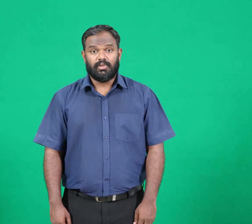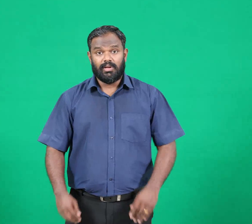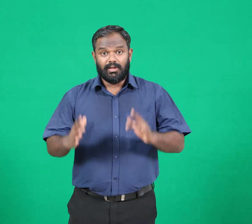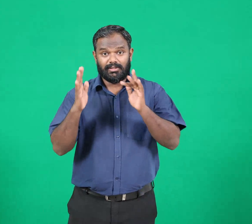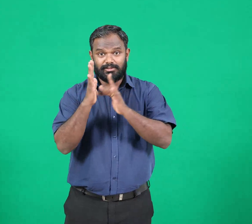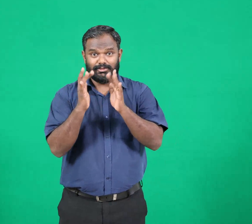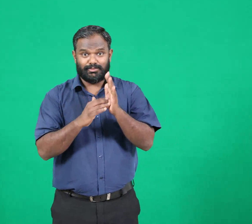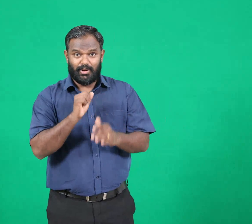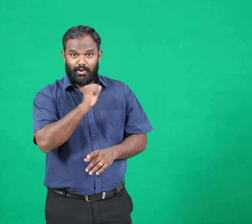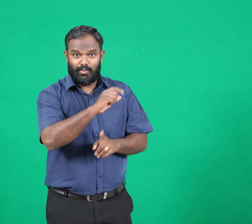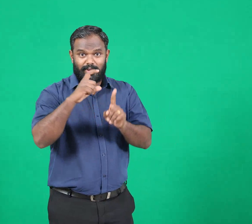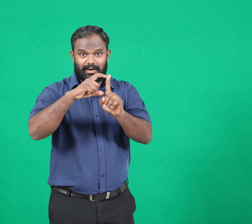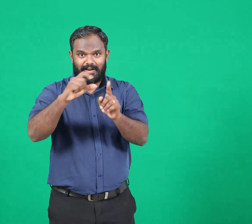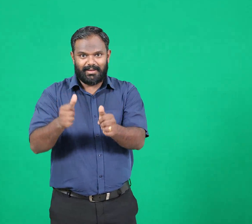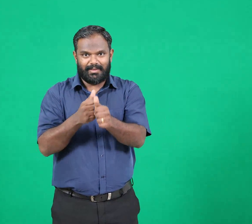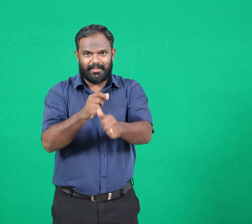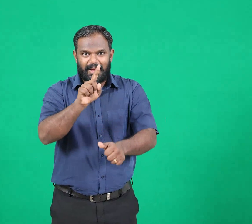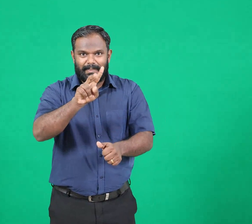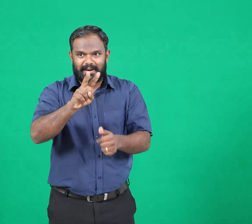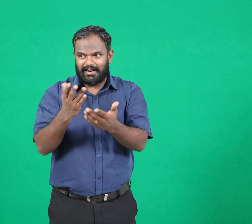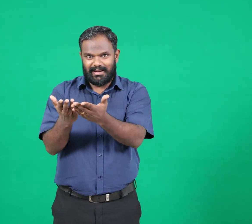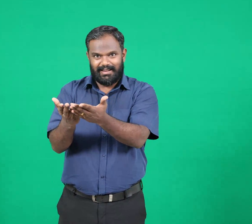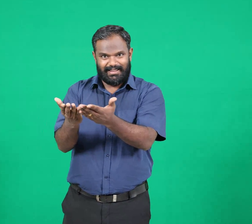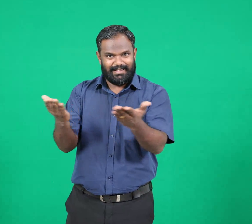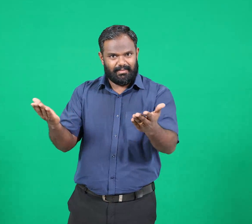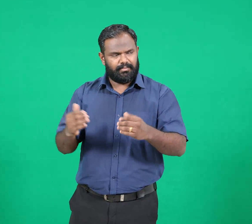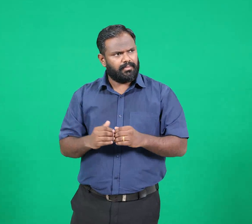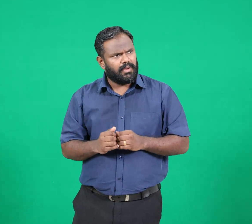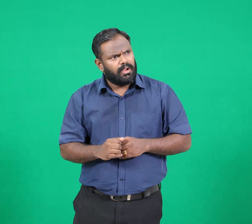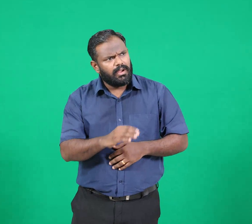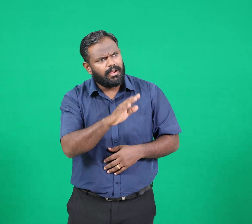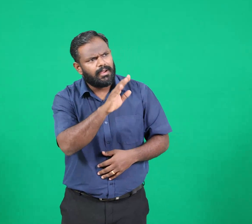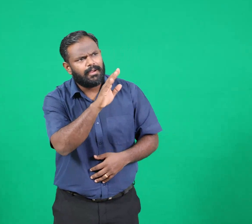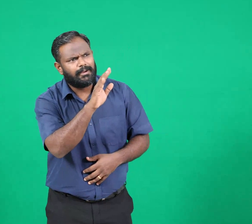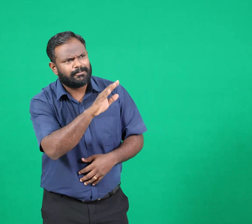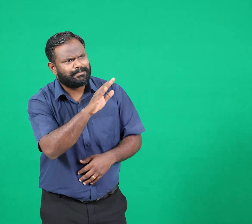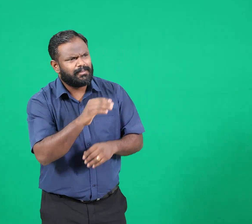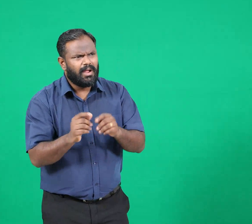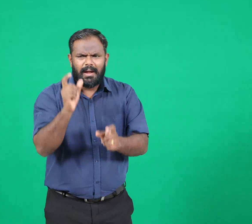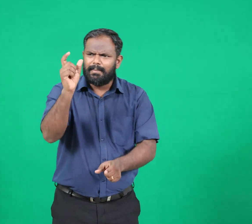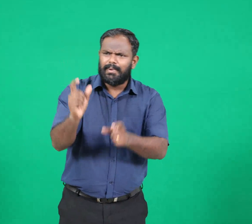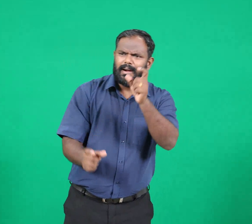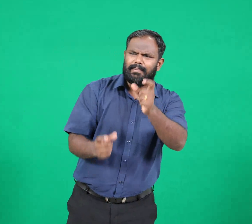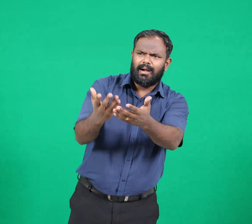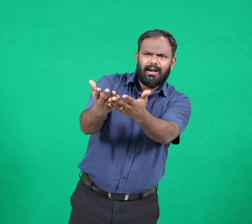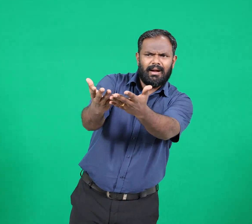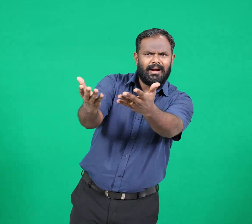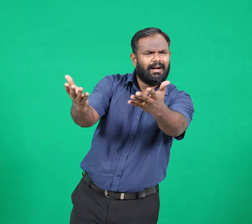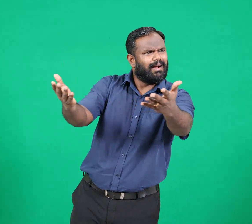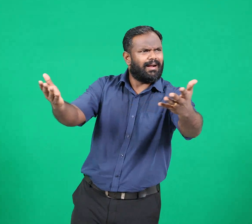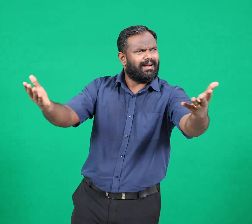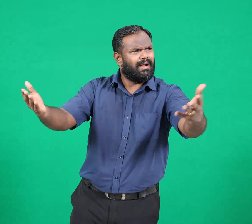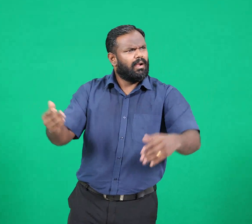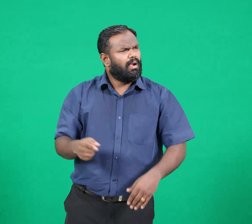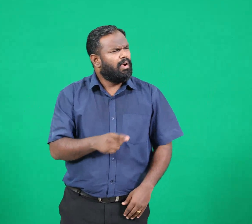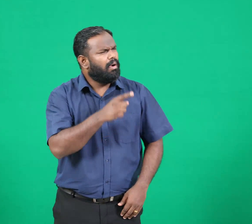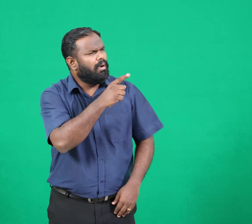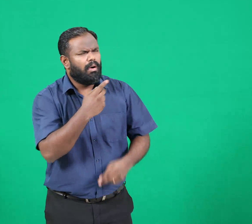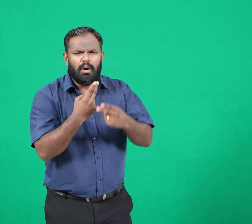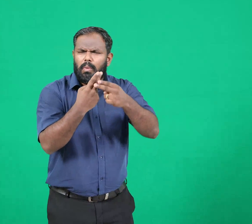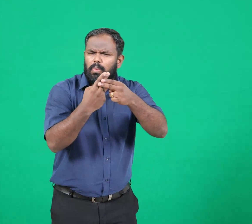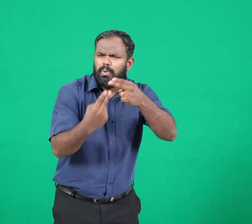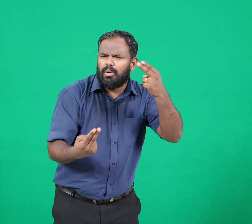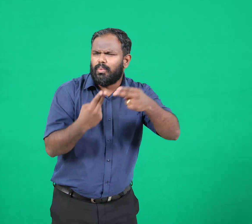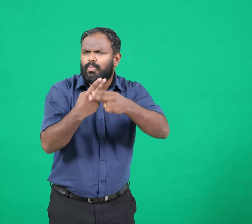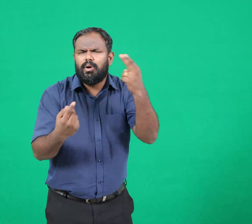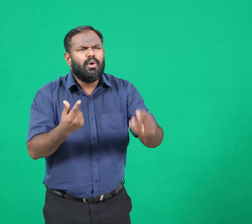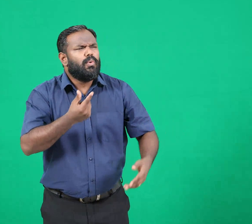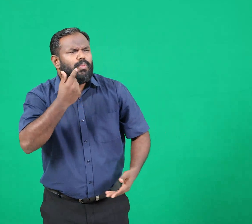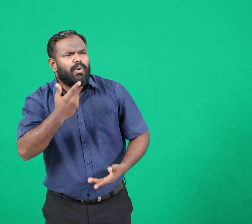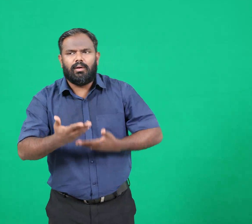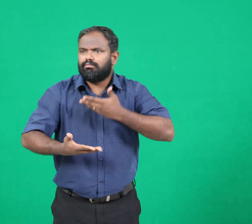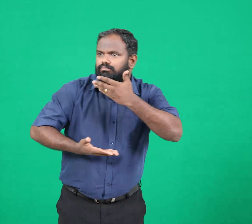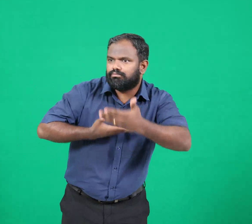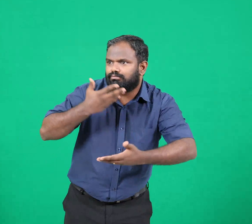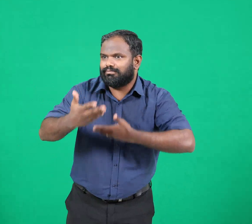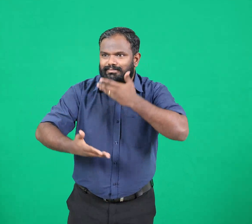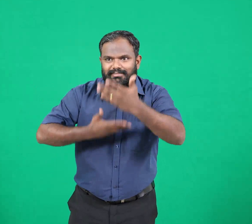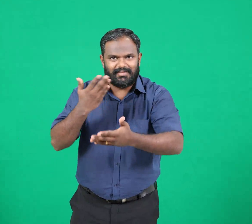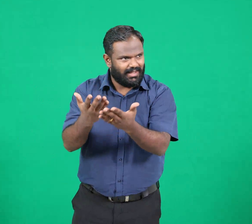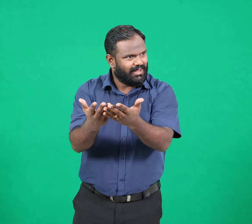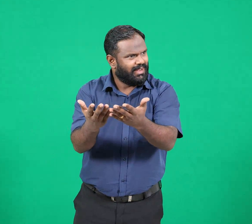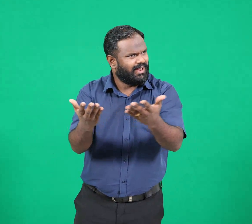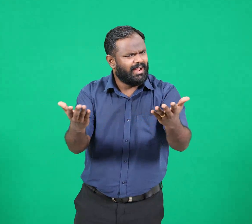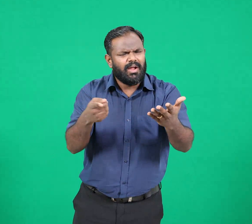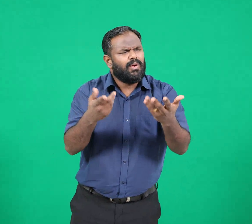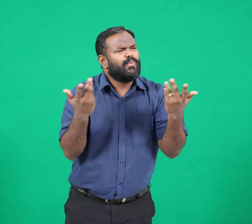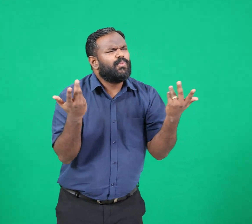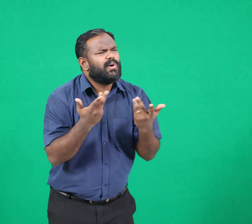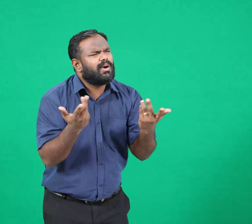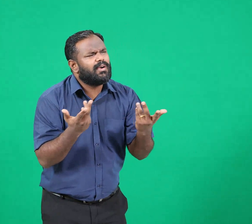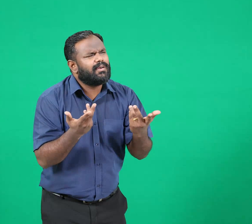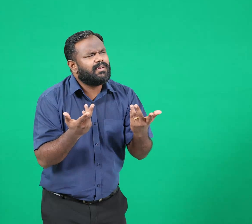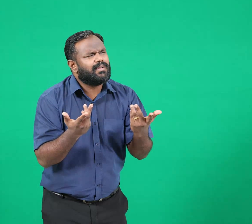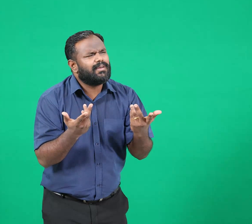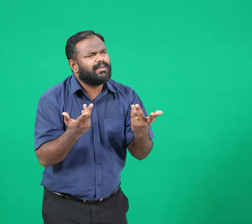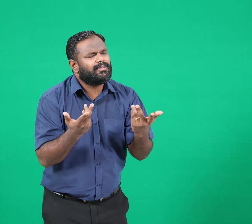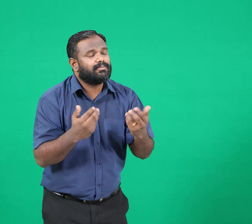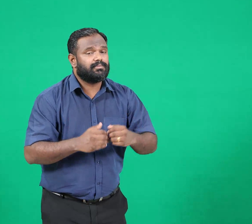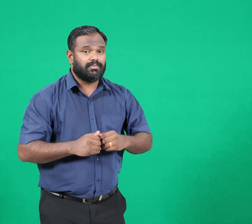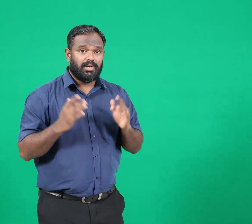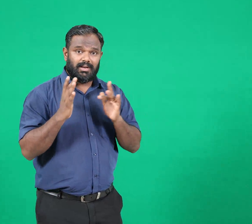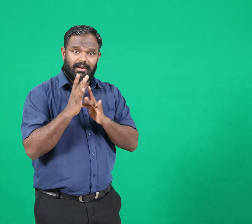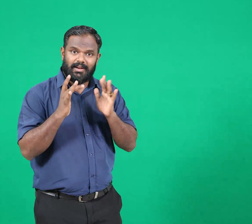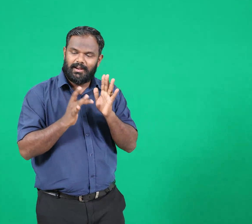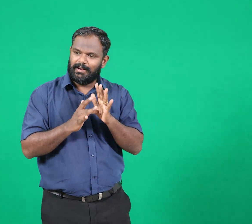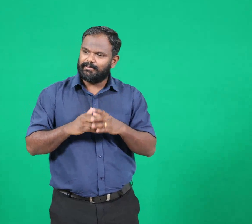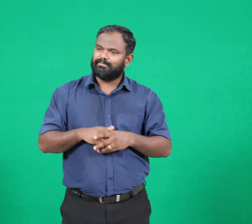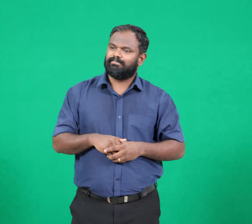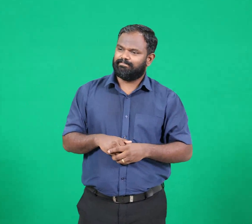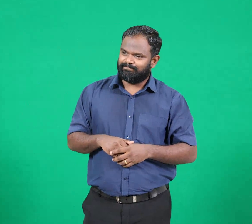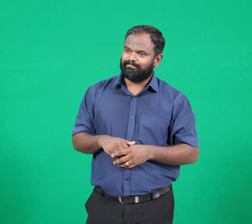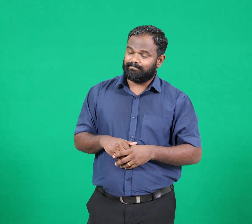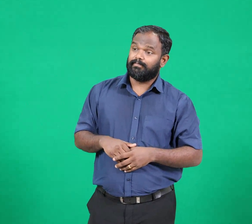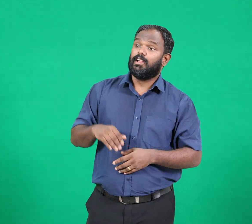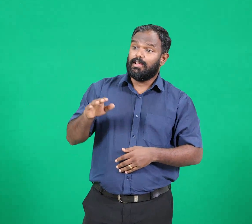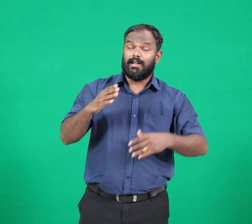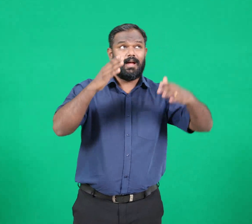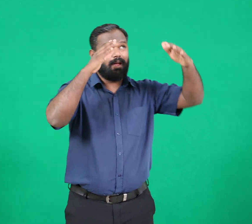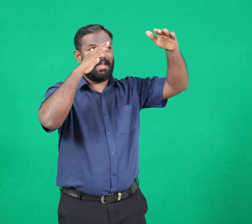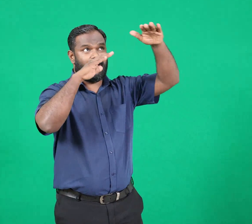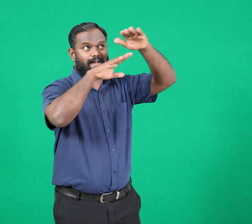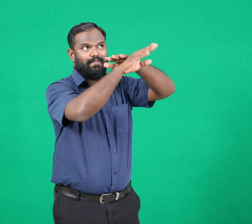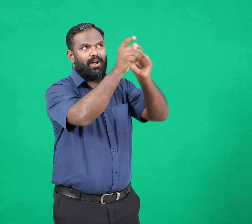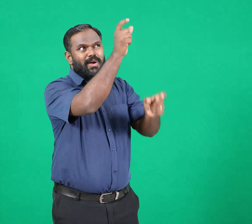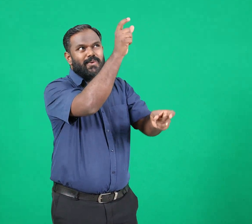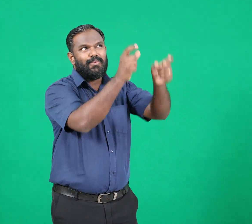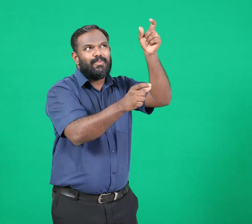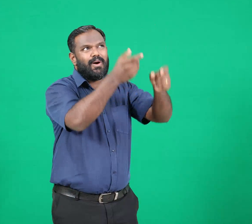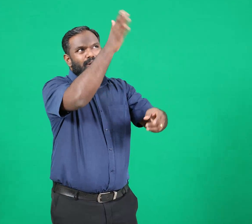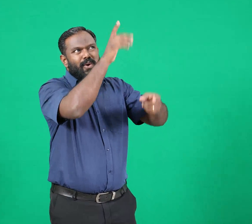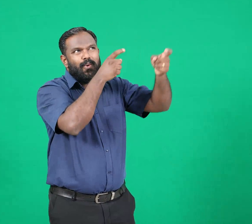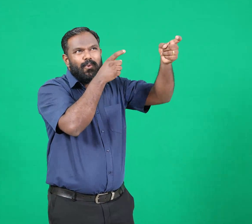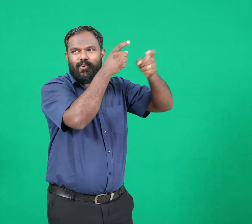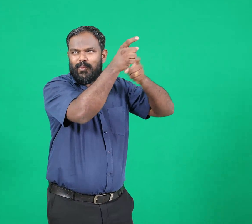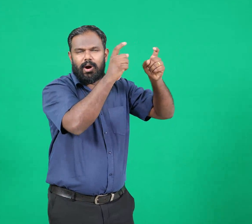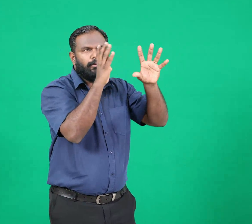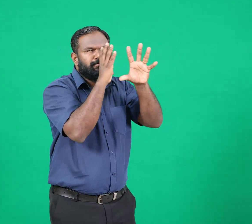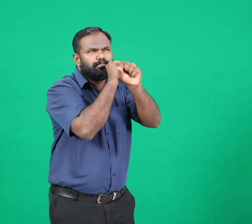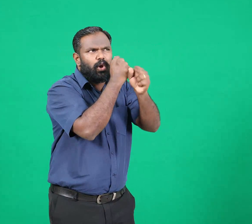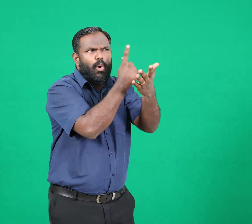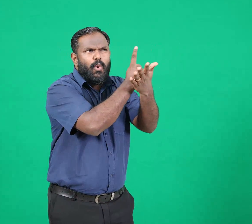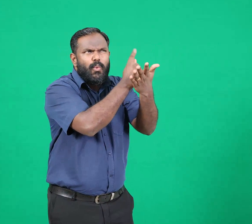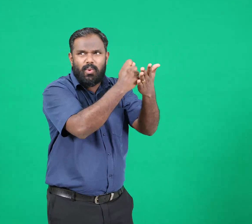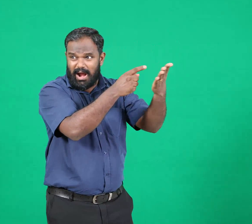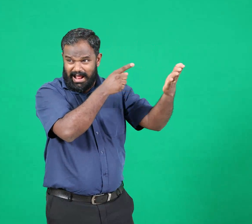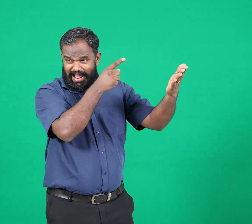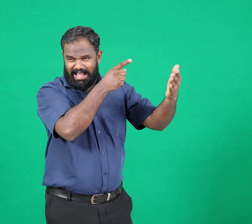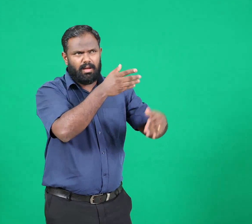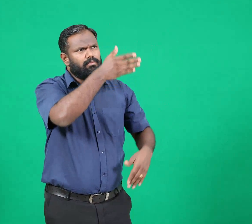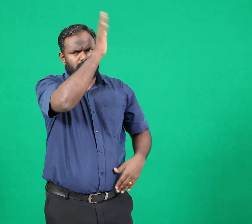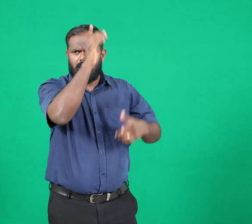Then the disciples came to Jesus and asked, "Why do You speak to the people in parables?"